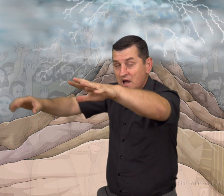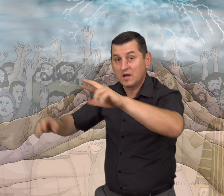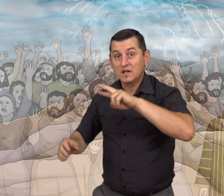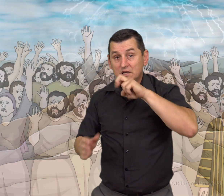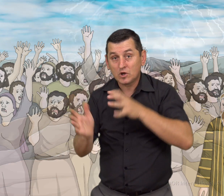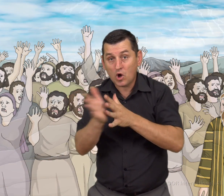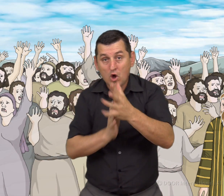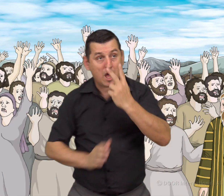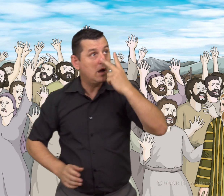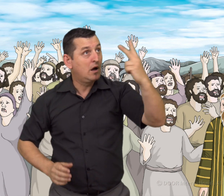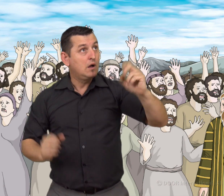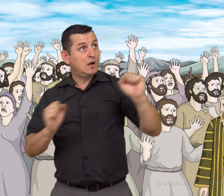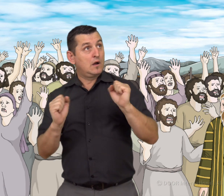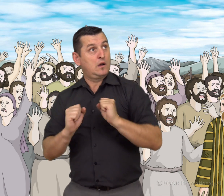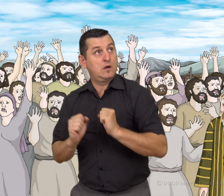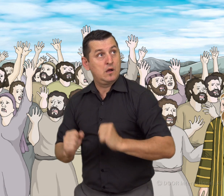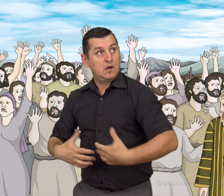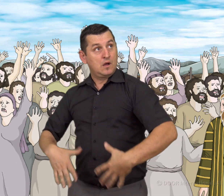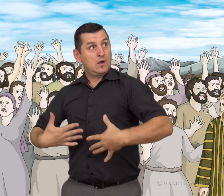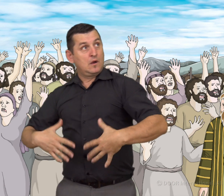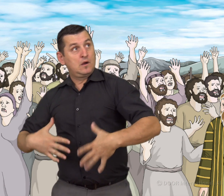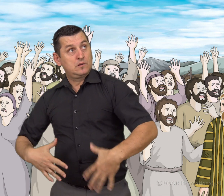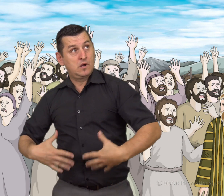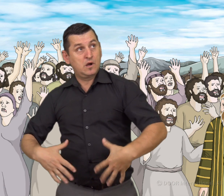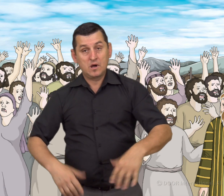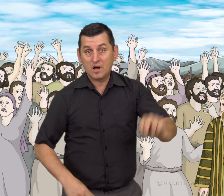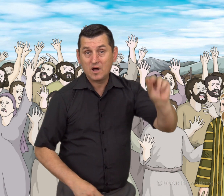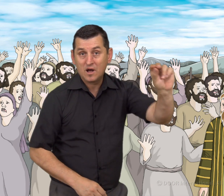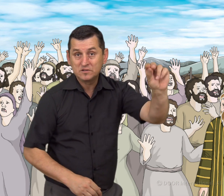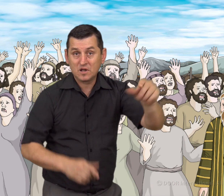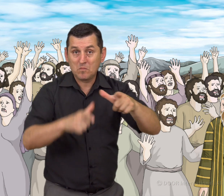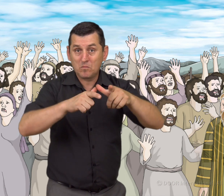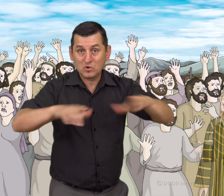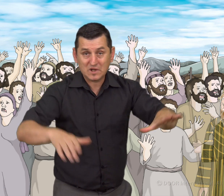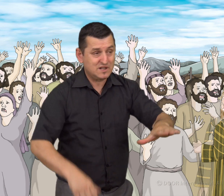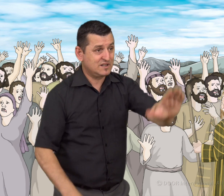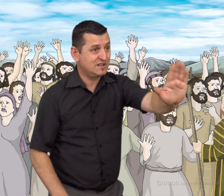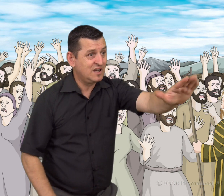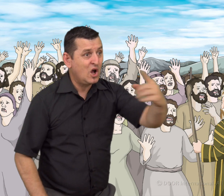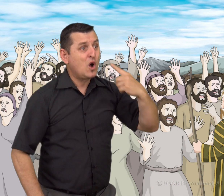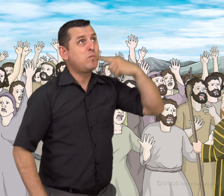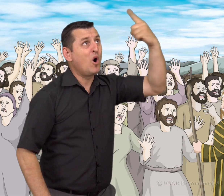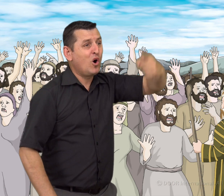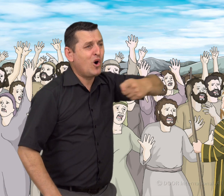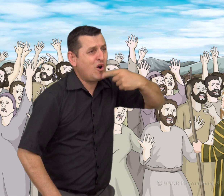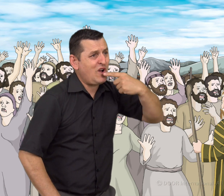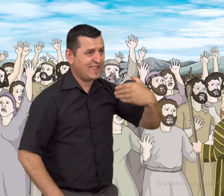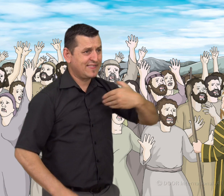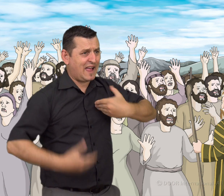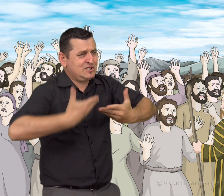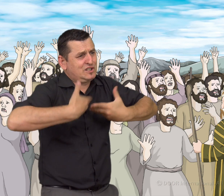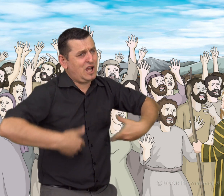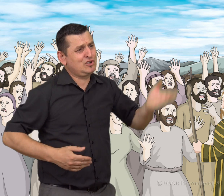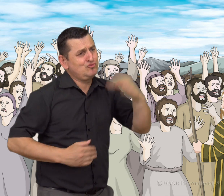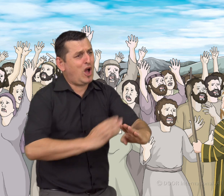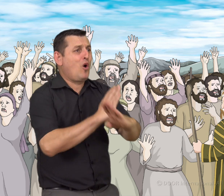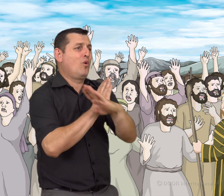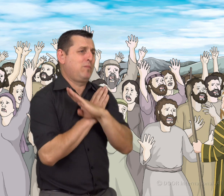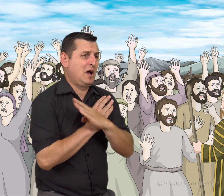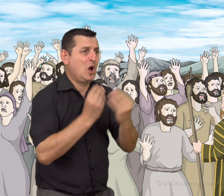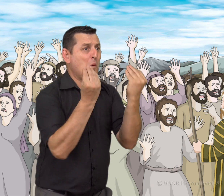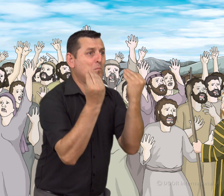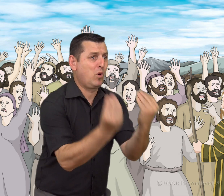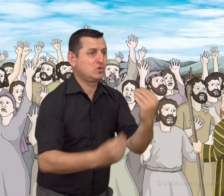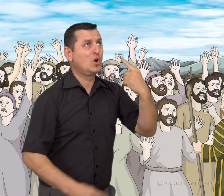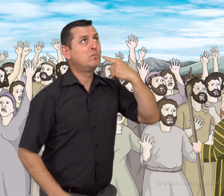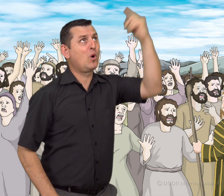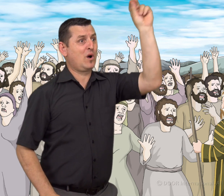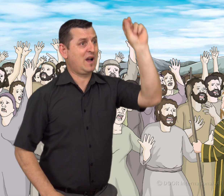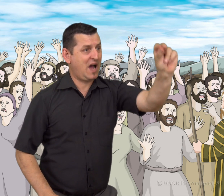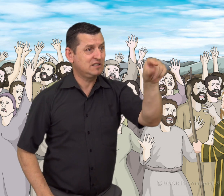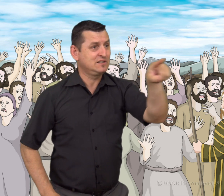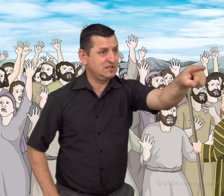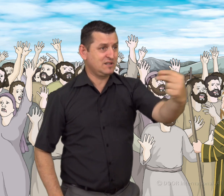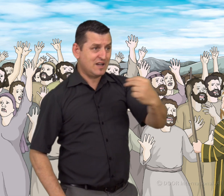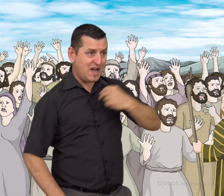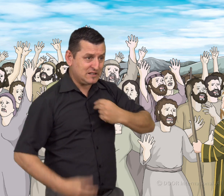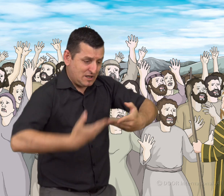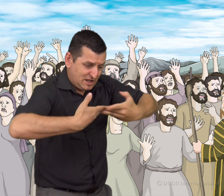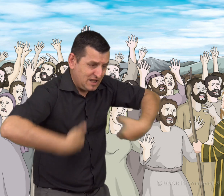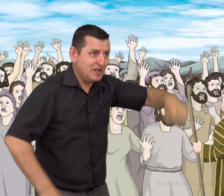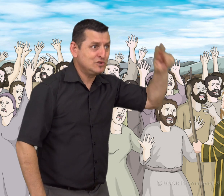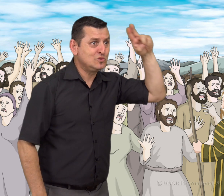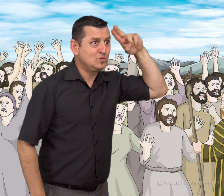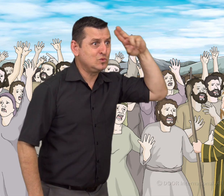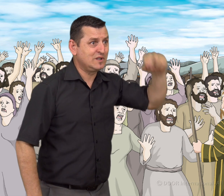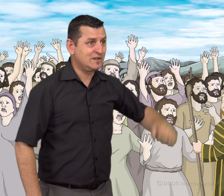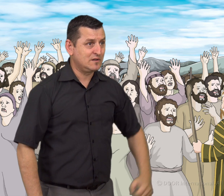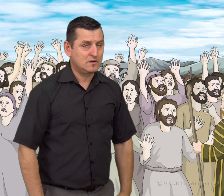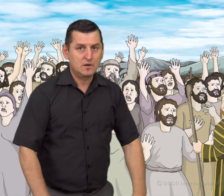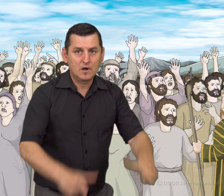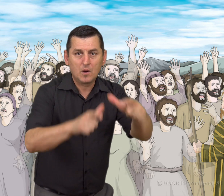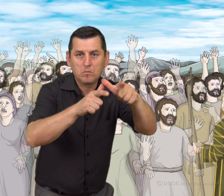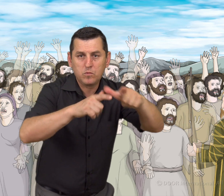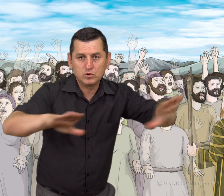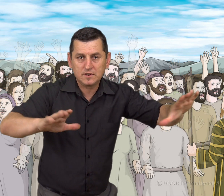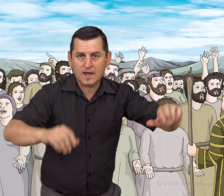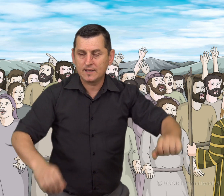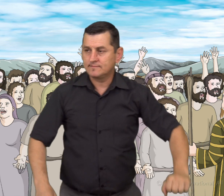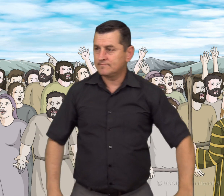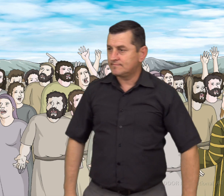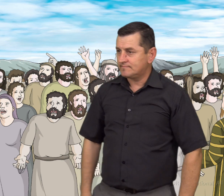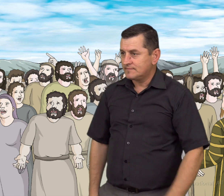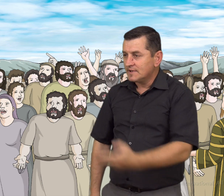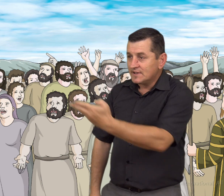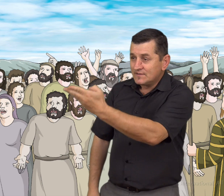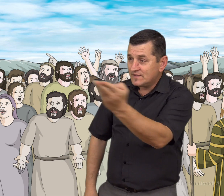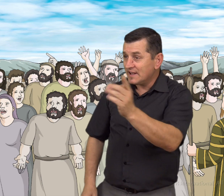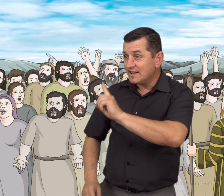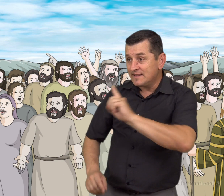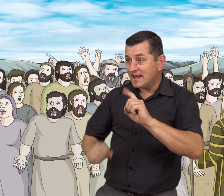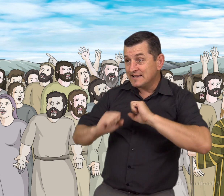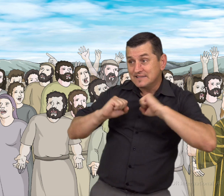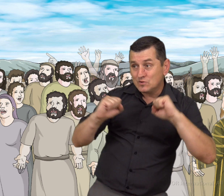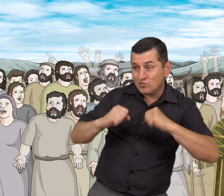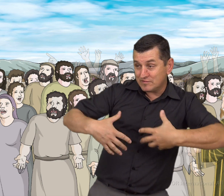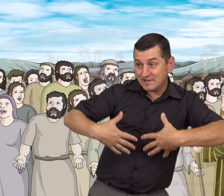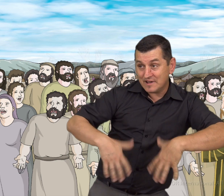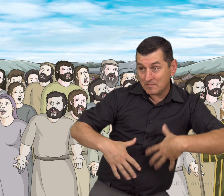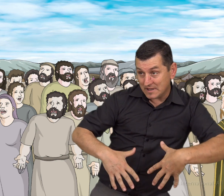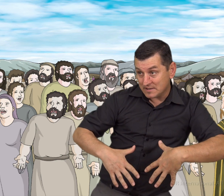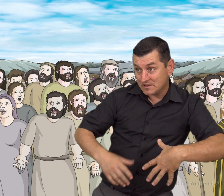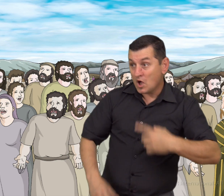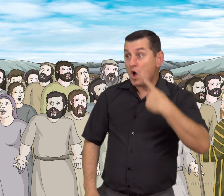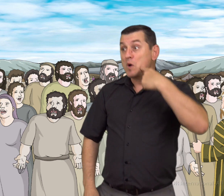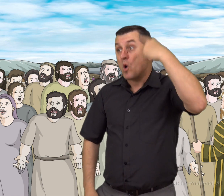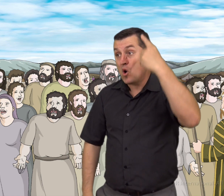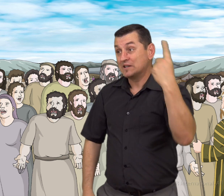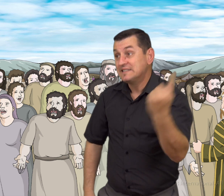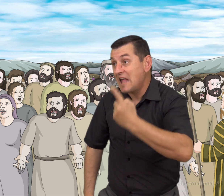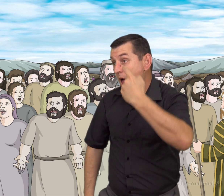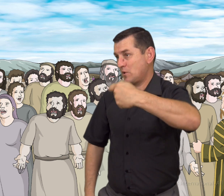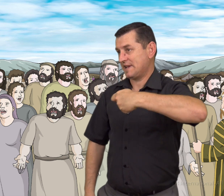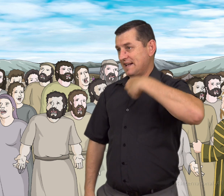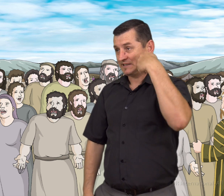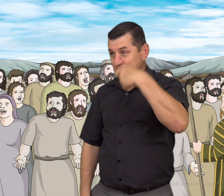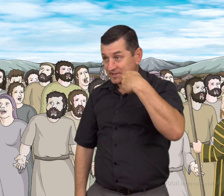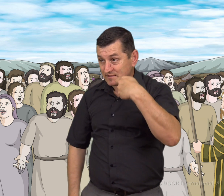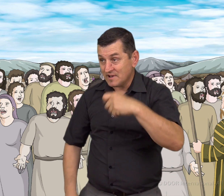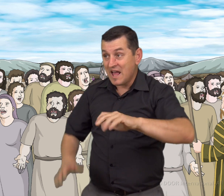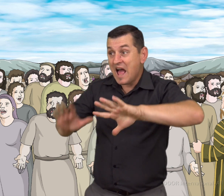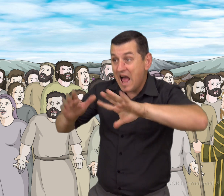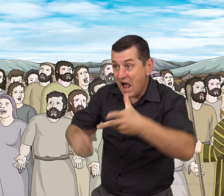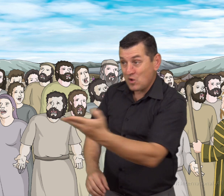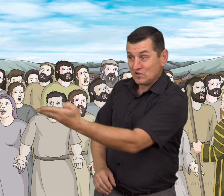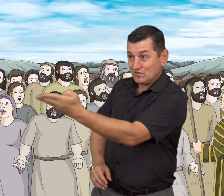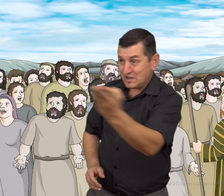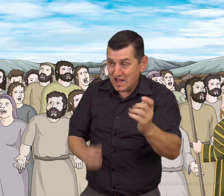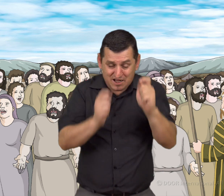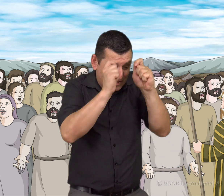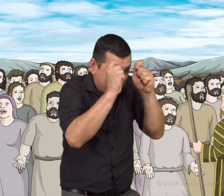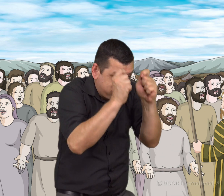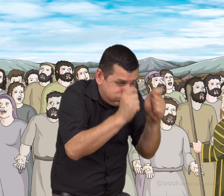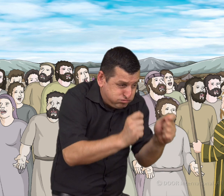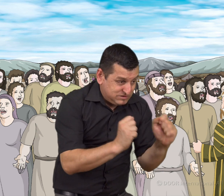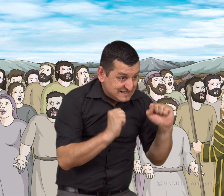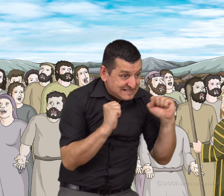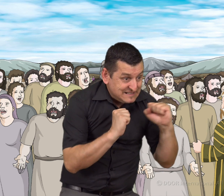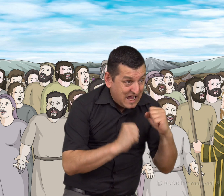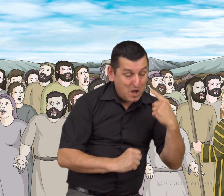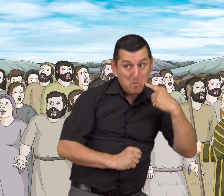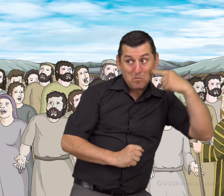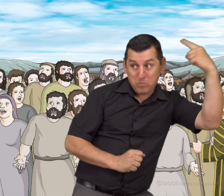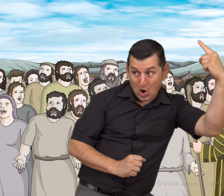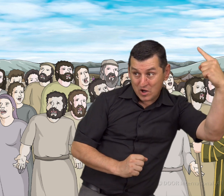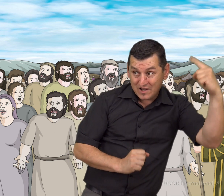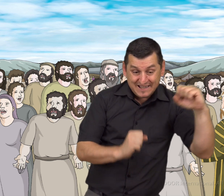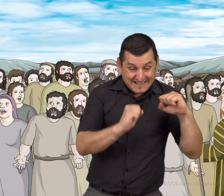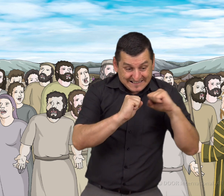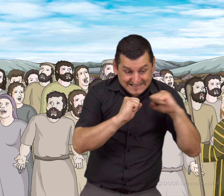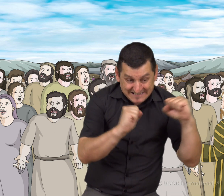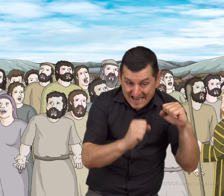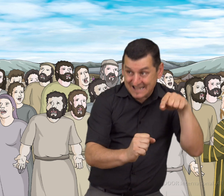“Speak to us yourself and we will listen,” they said to Moses. “But do not let God speak to us, or we will die.” “Do not be afraid,” Moses replied.